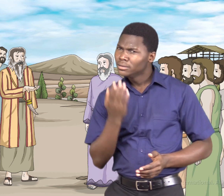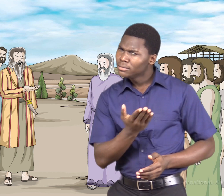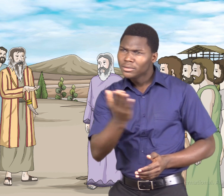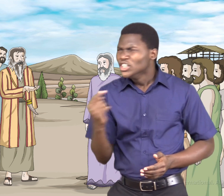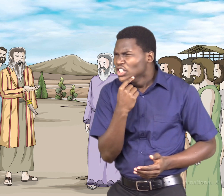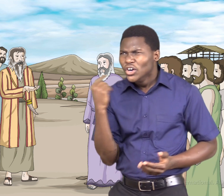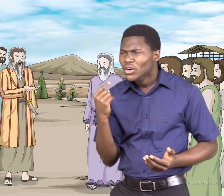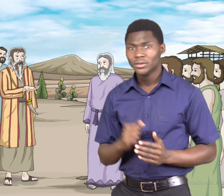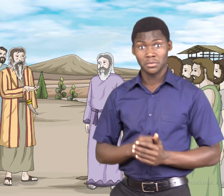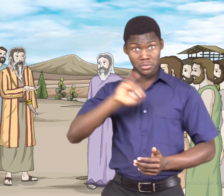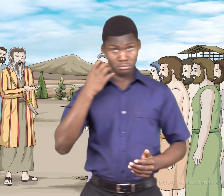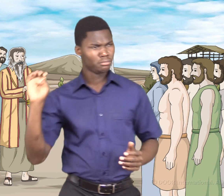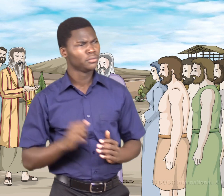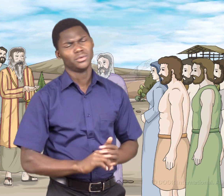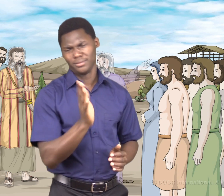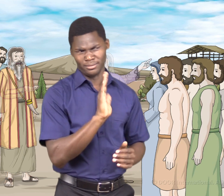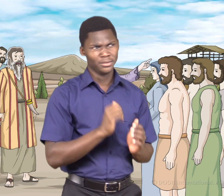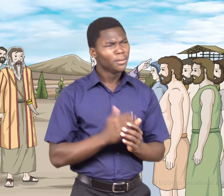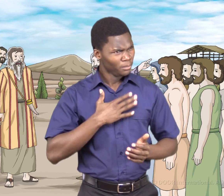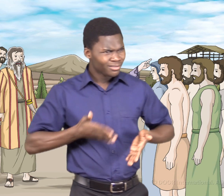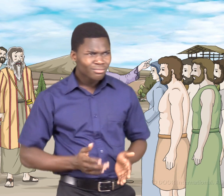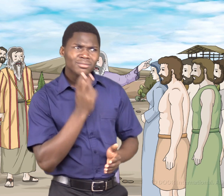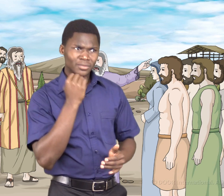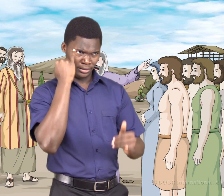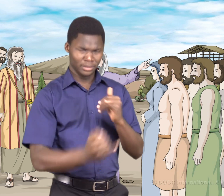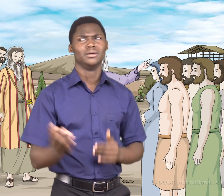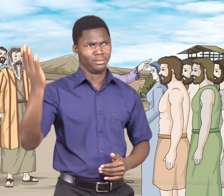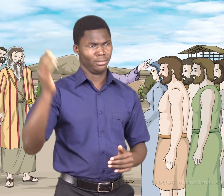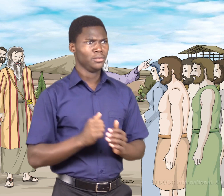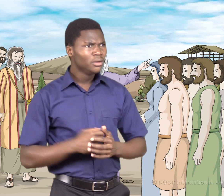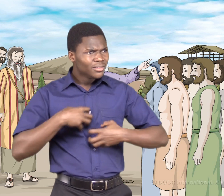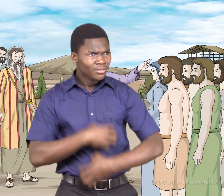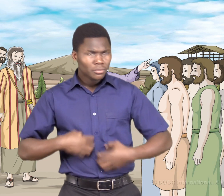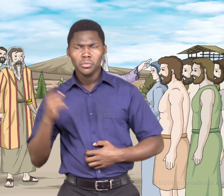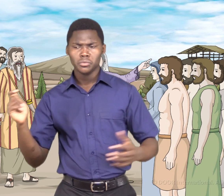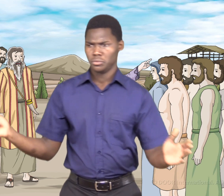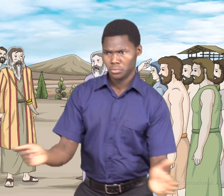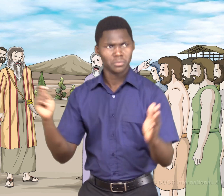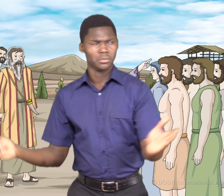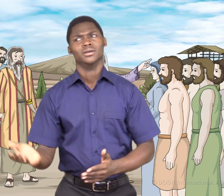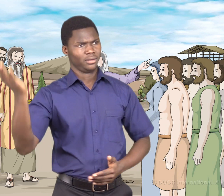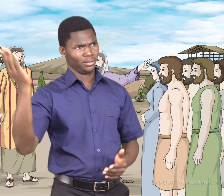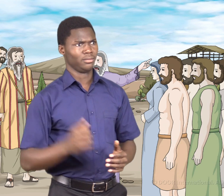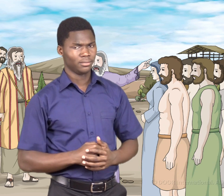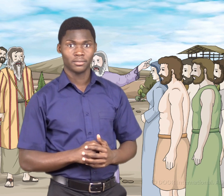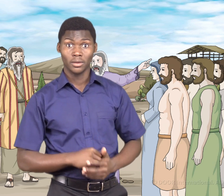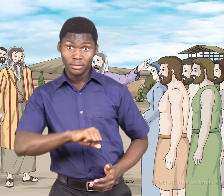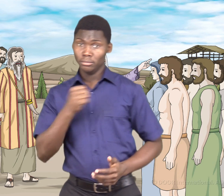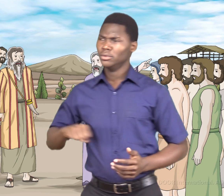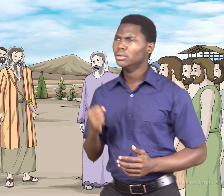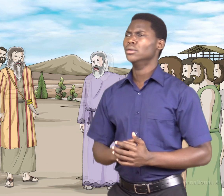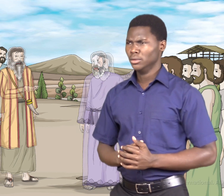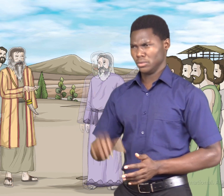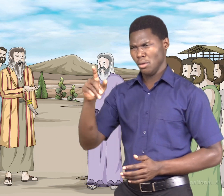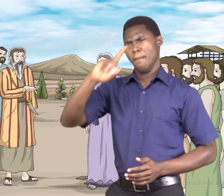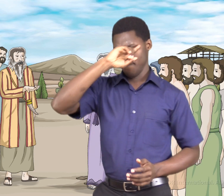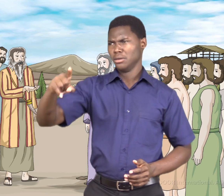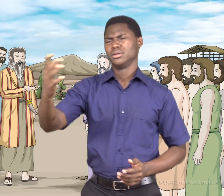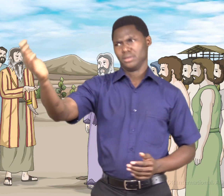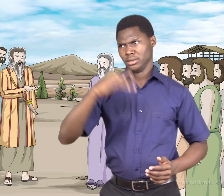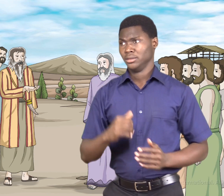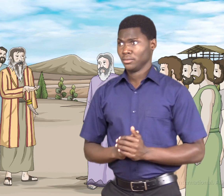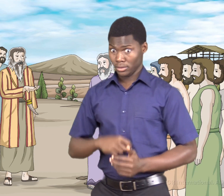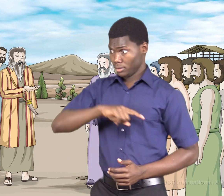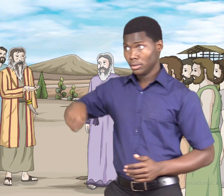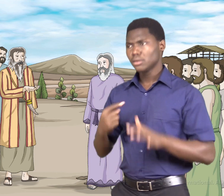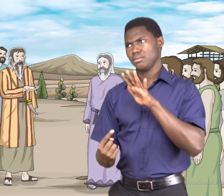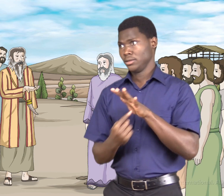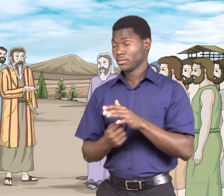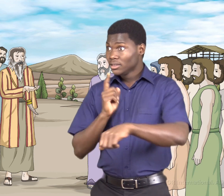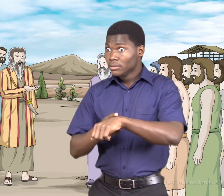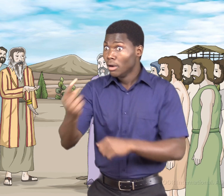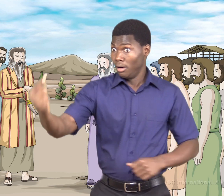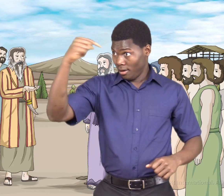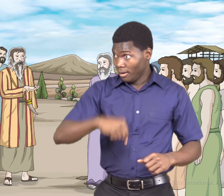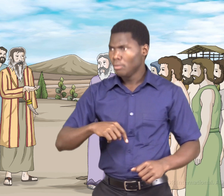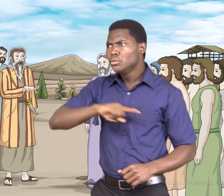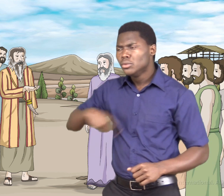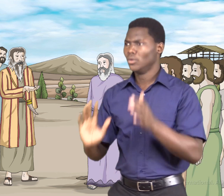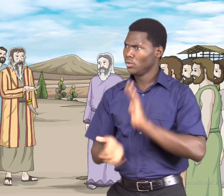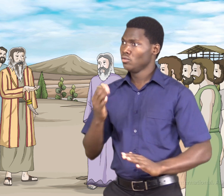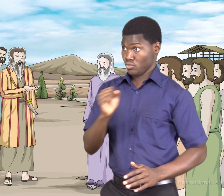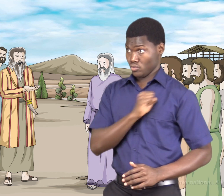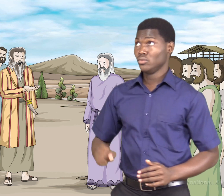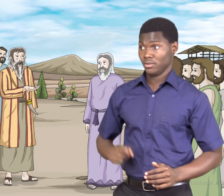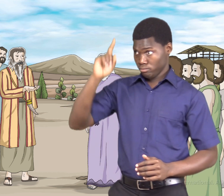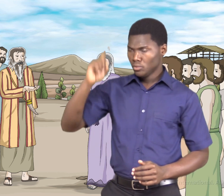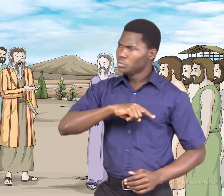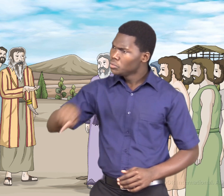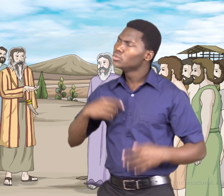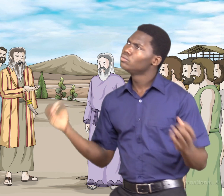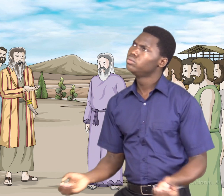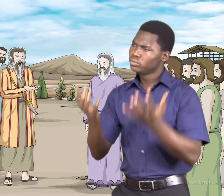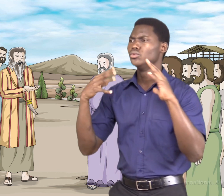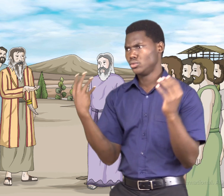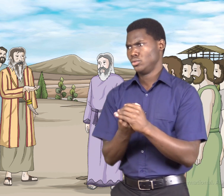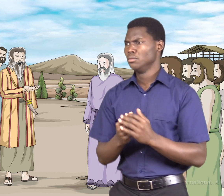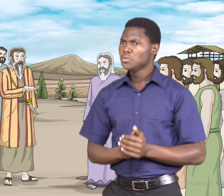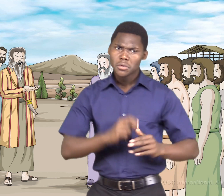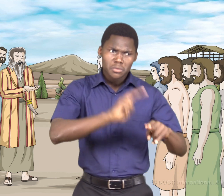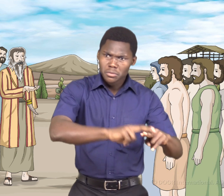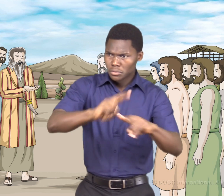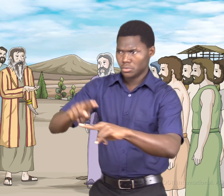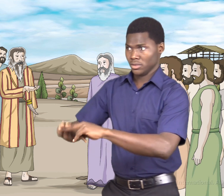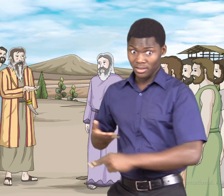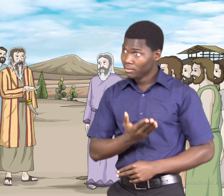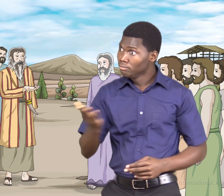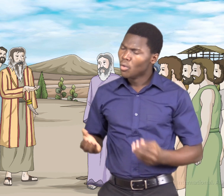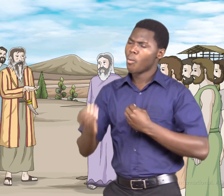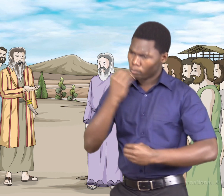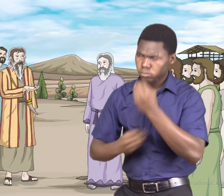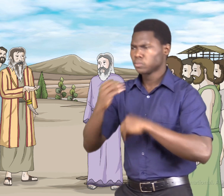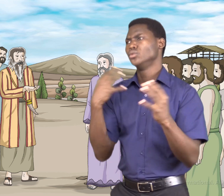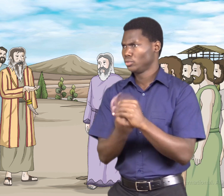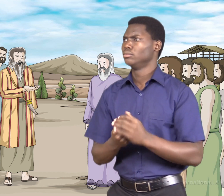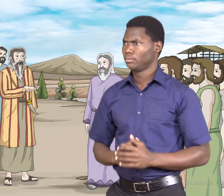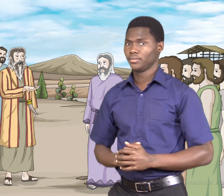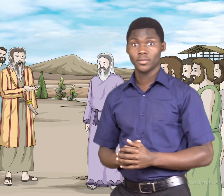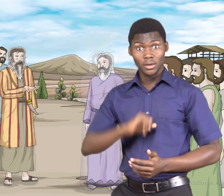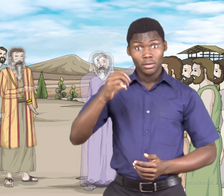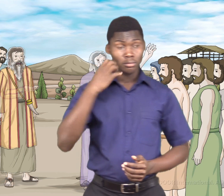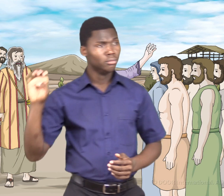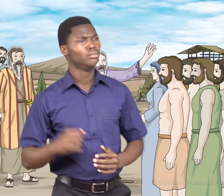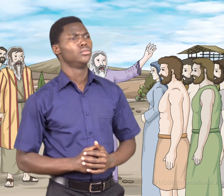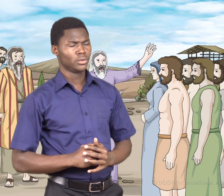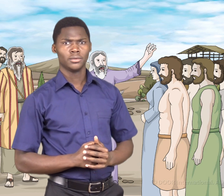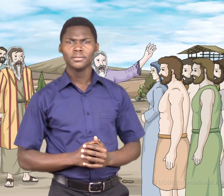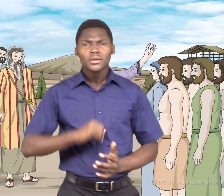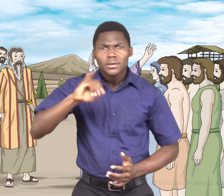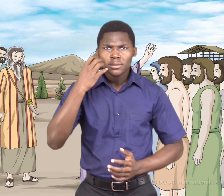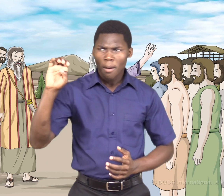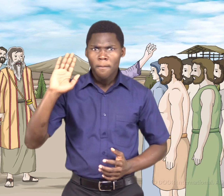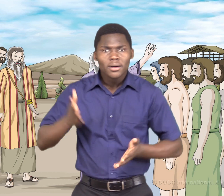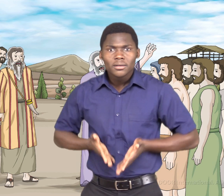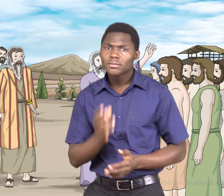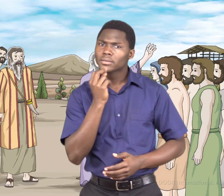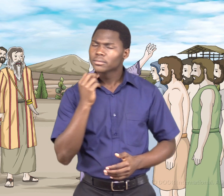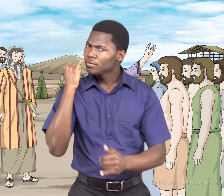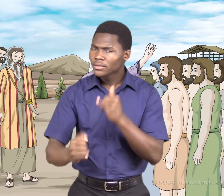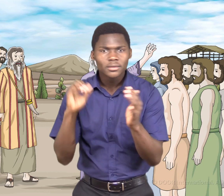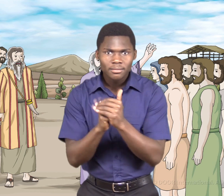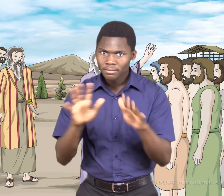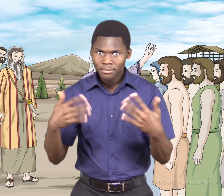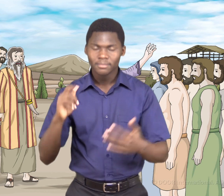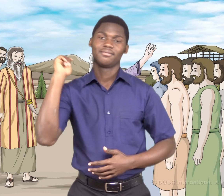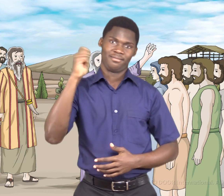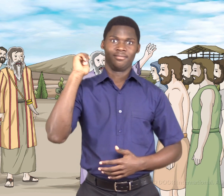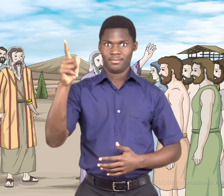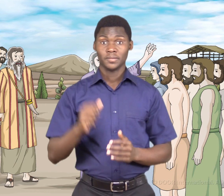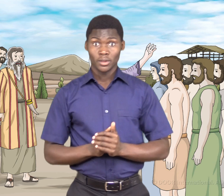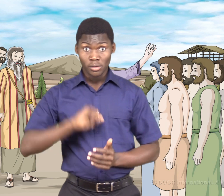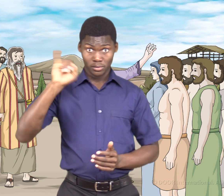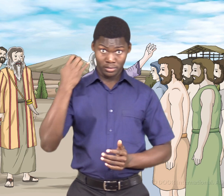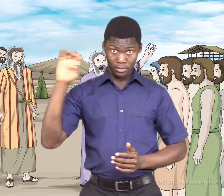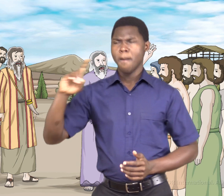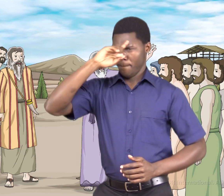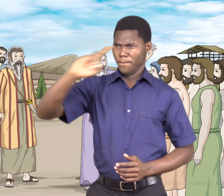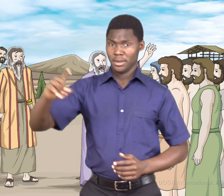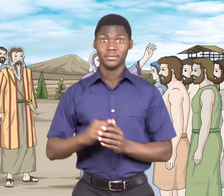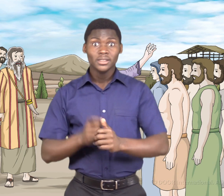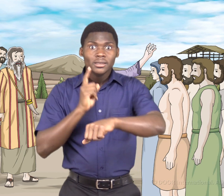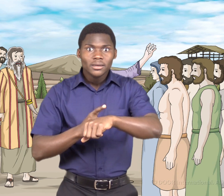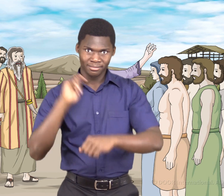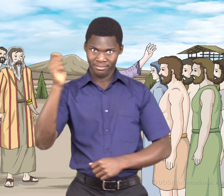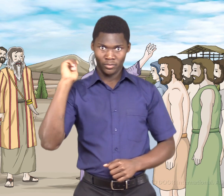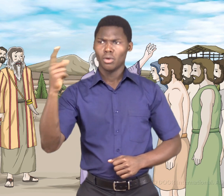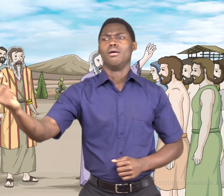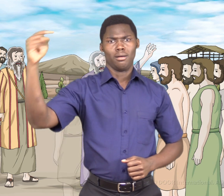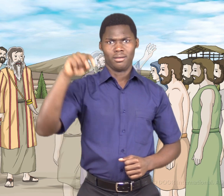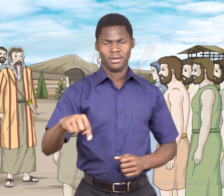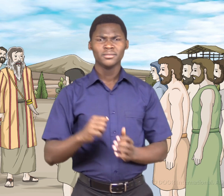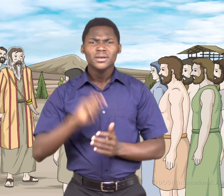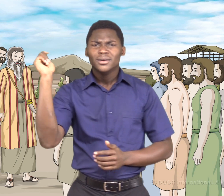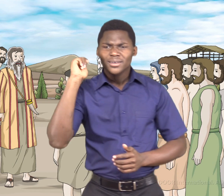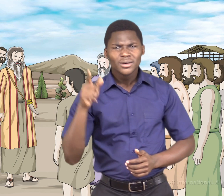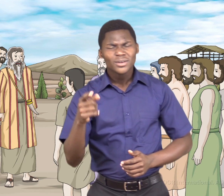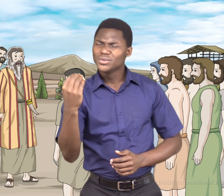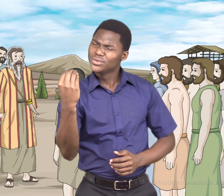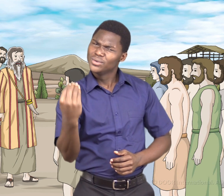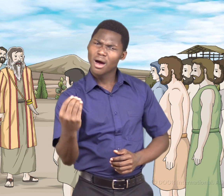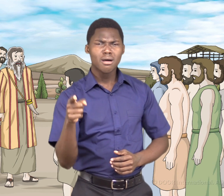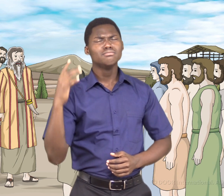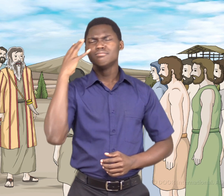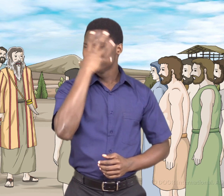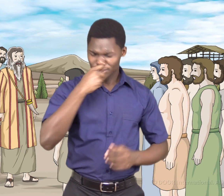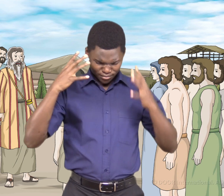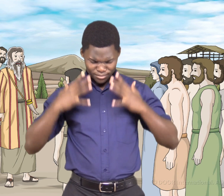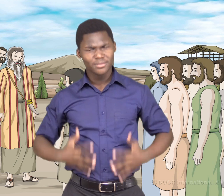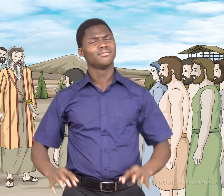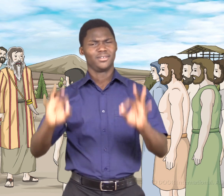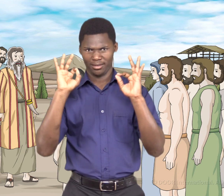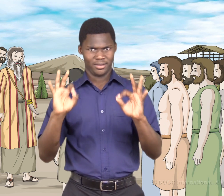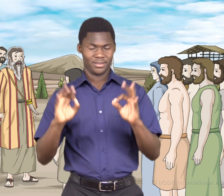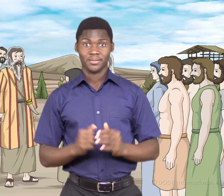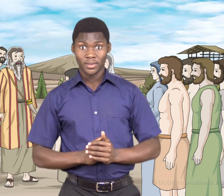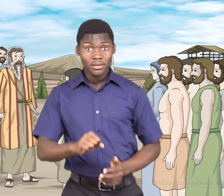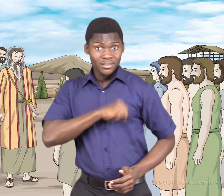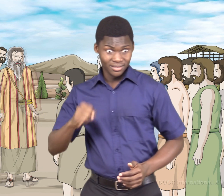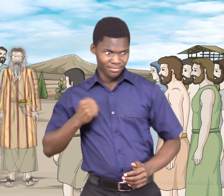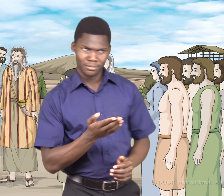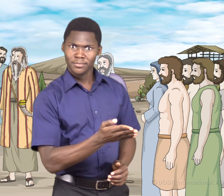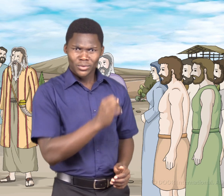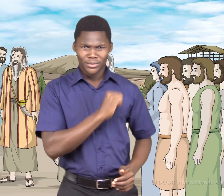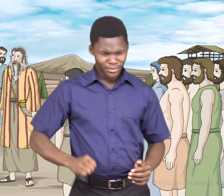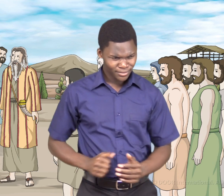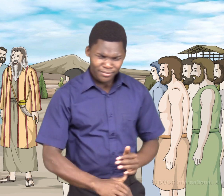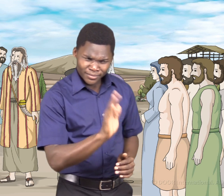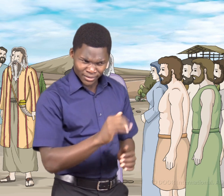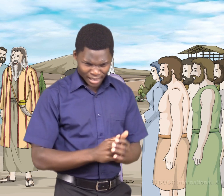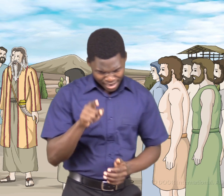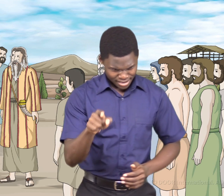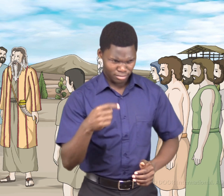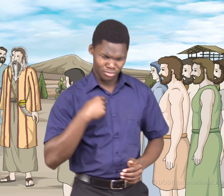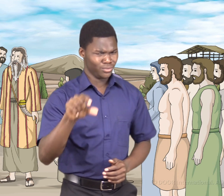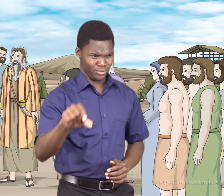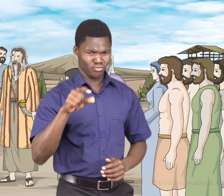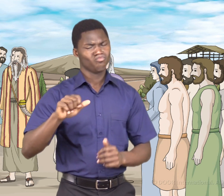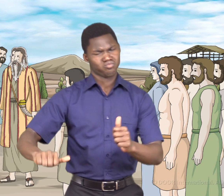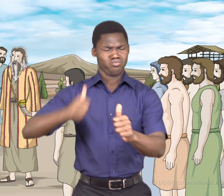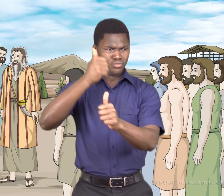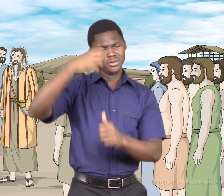“There is still the youngest,” Jesse replied, “but he is tending the sheep.” “Send for him,” Samuel replied. “For we will not sit down to eat until he arrives.” So Jesse sent for his youngest son and brought him in.